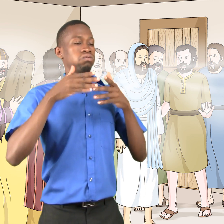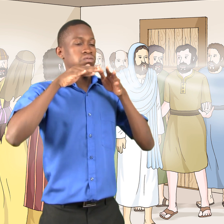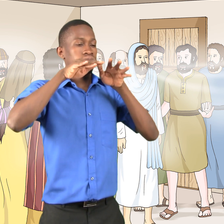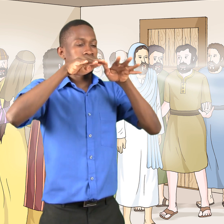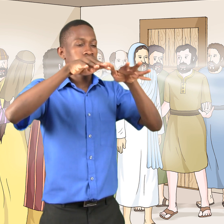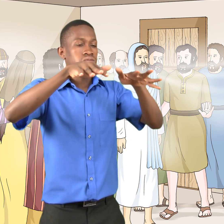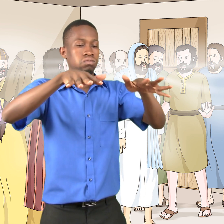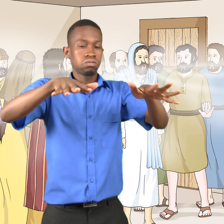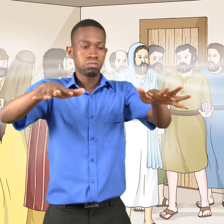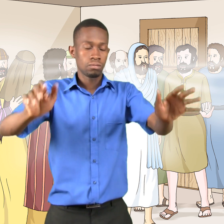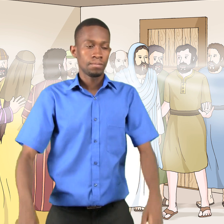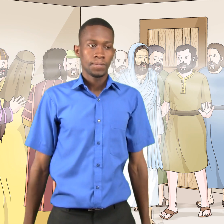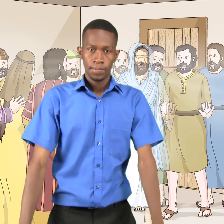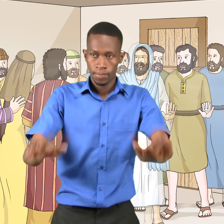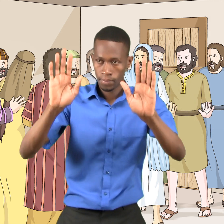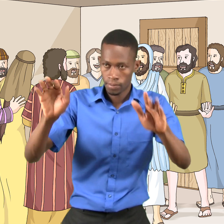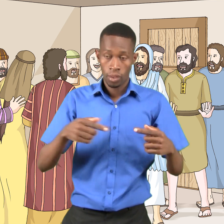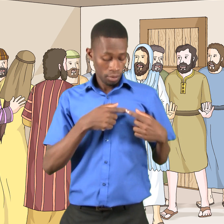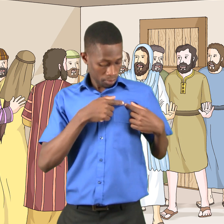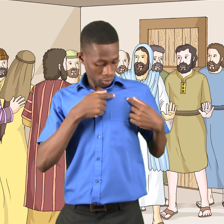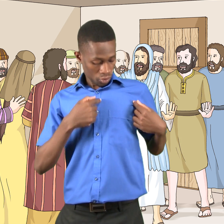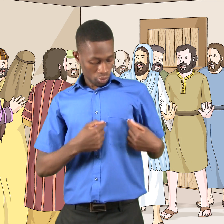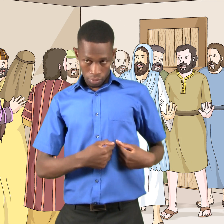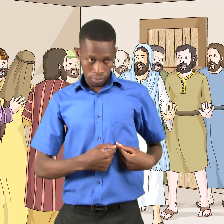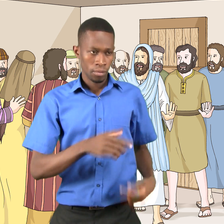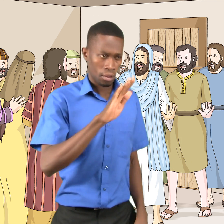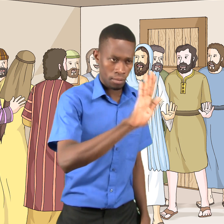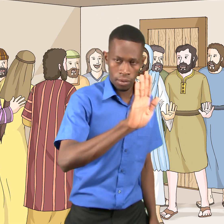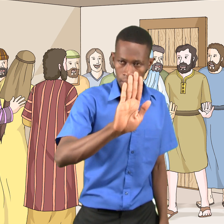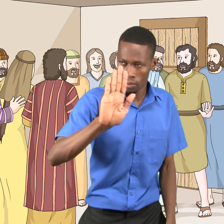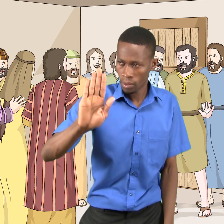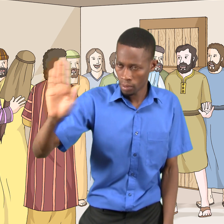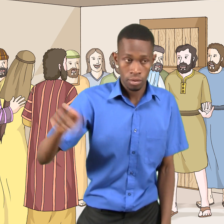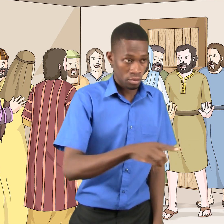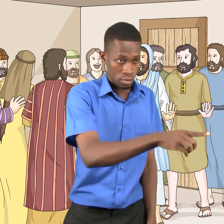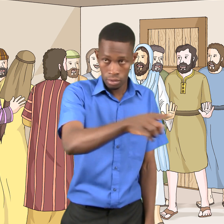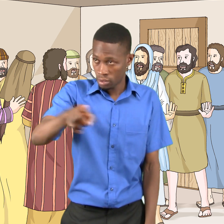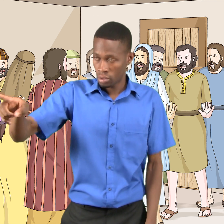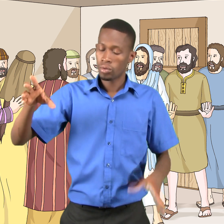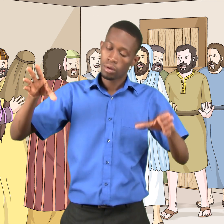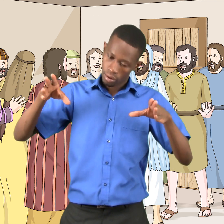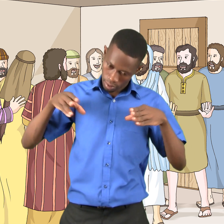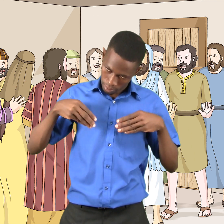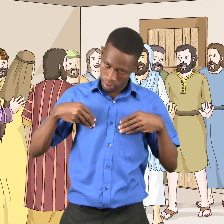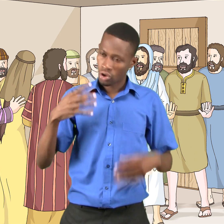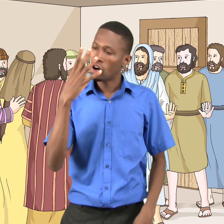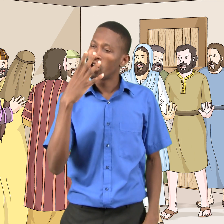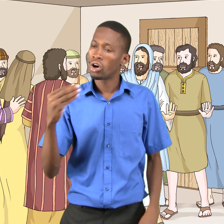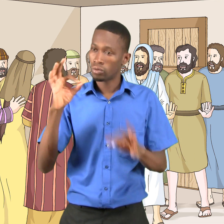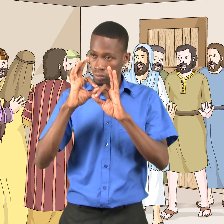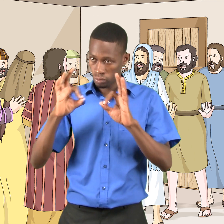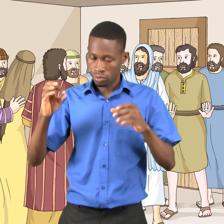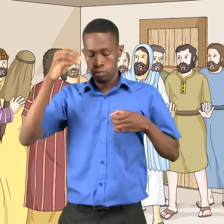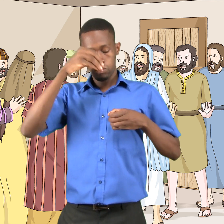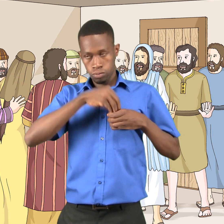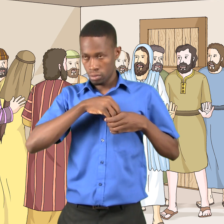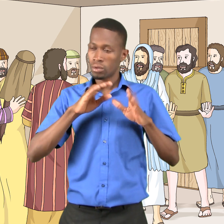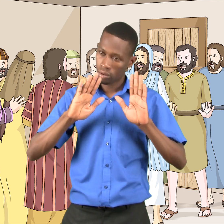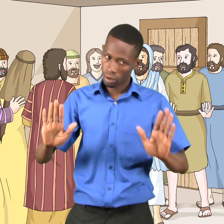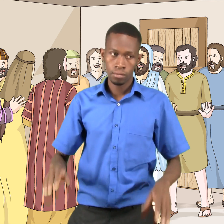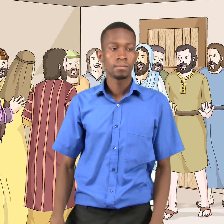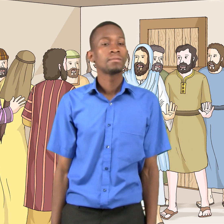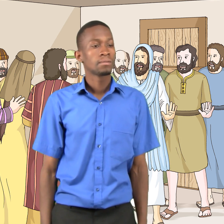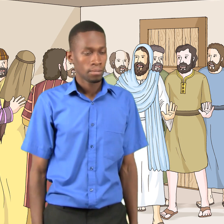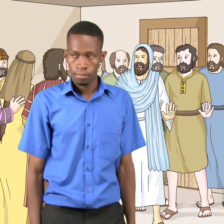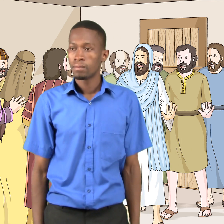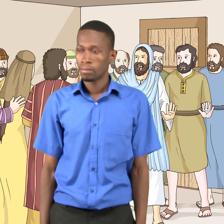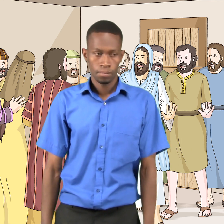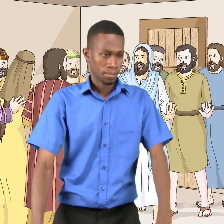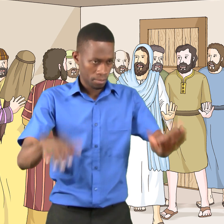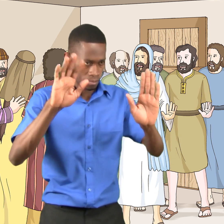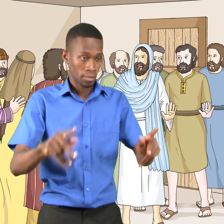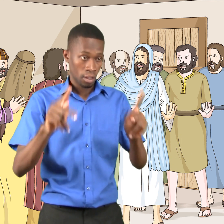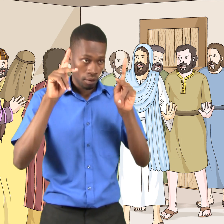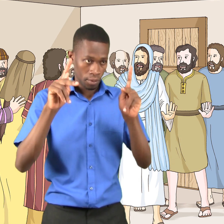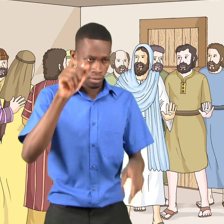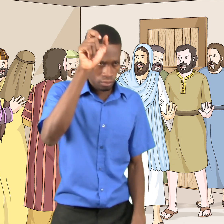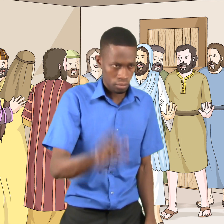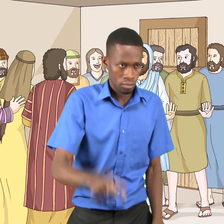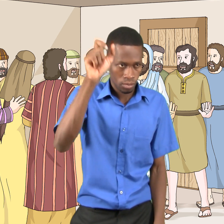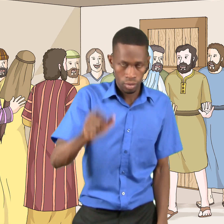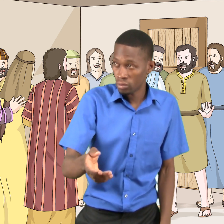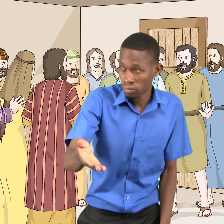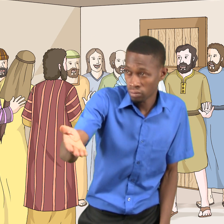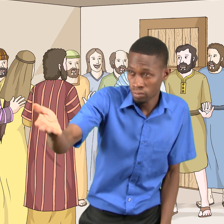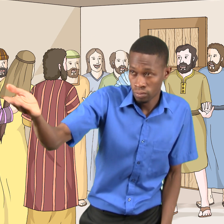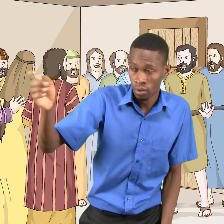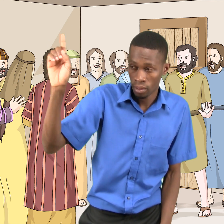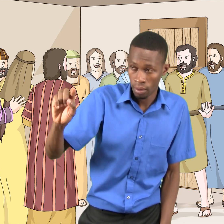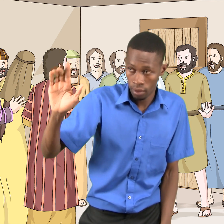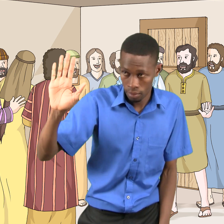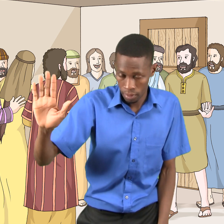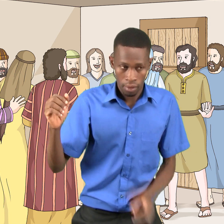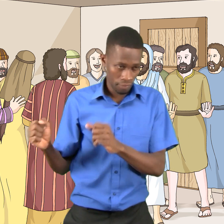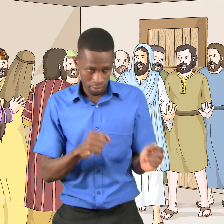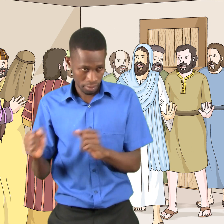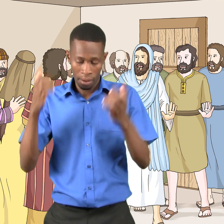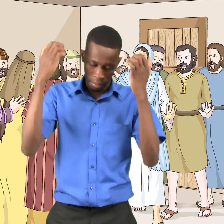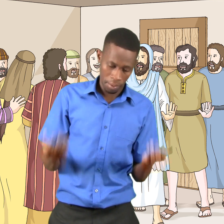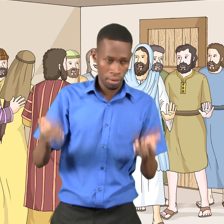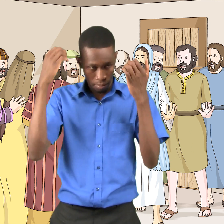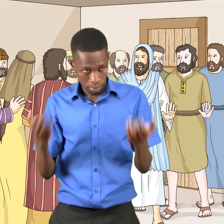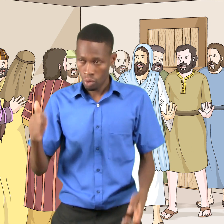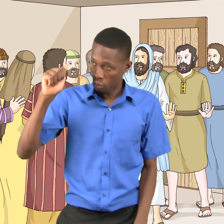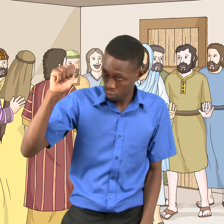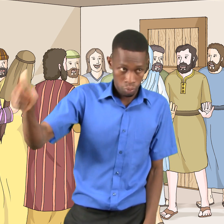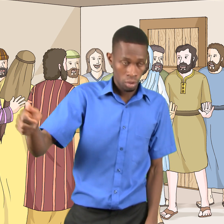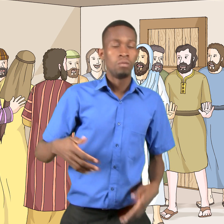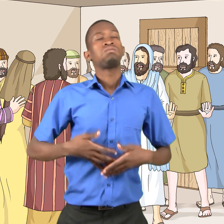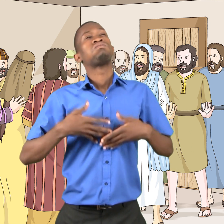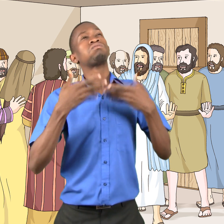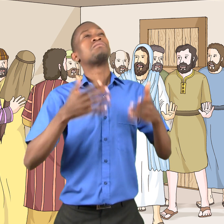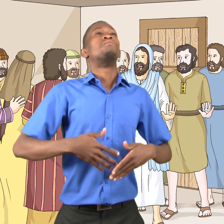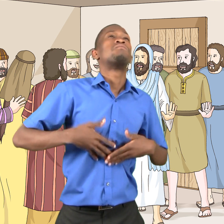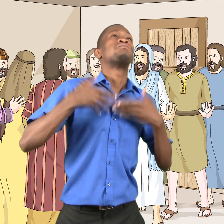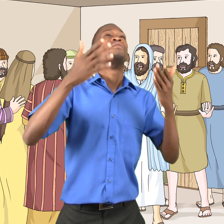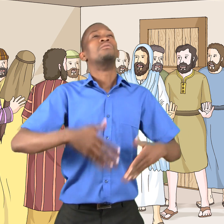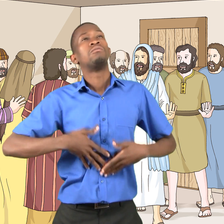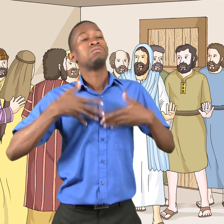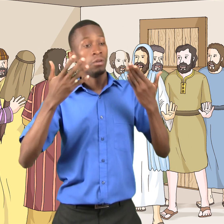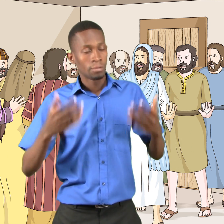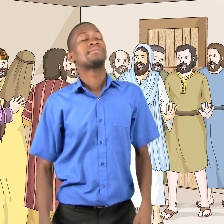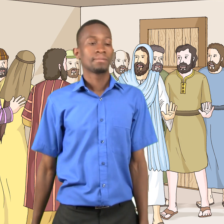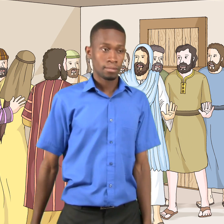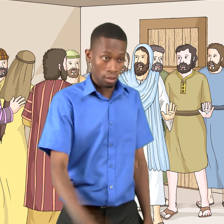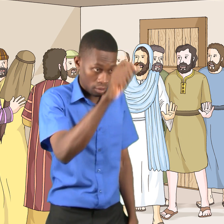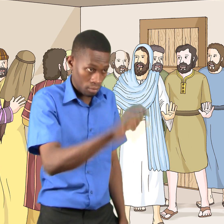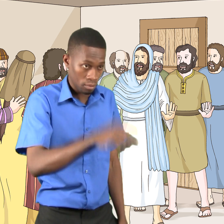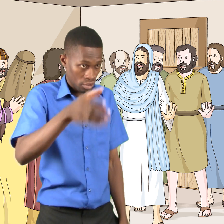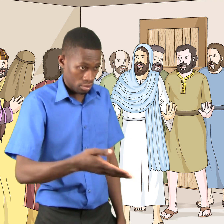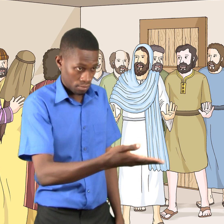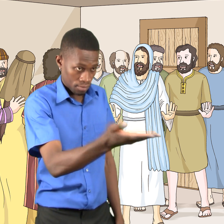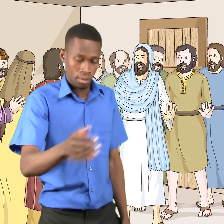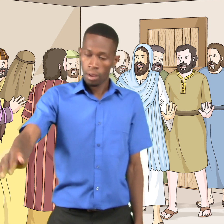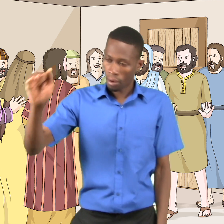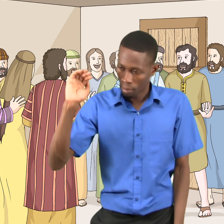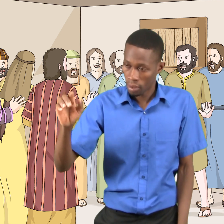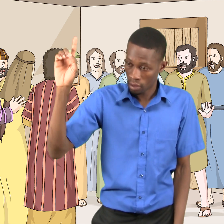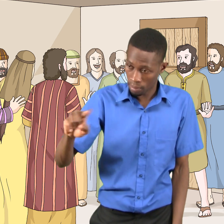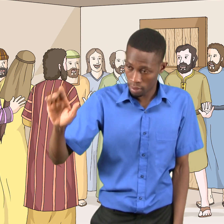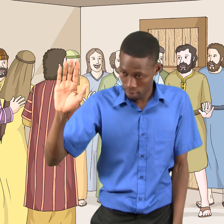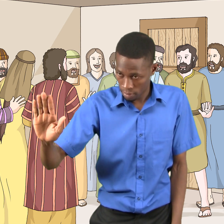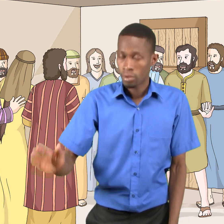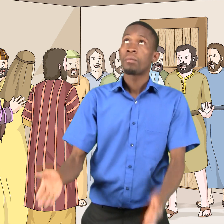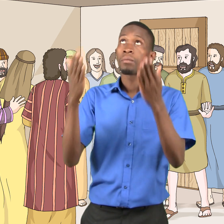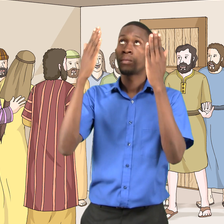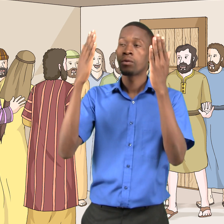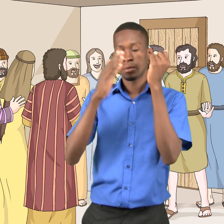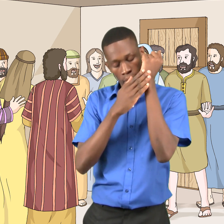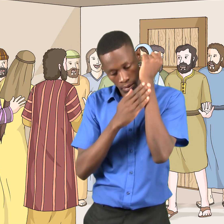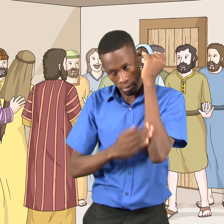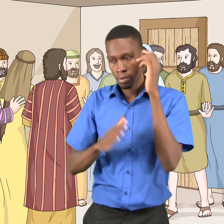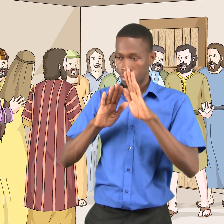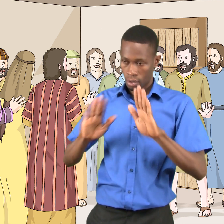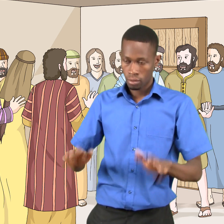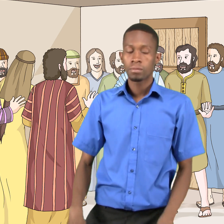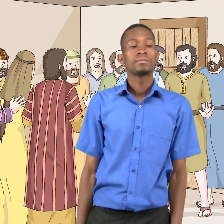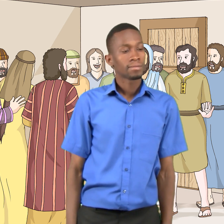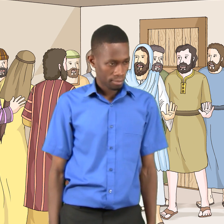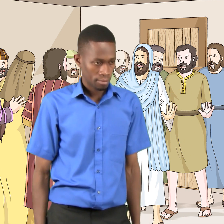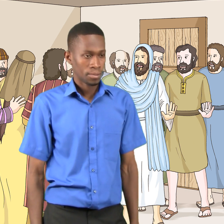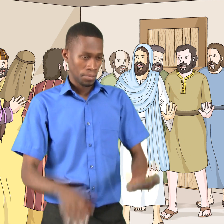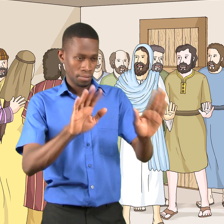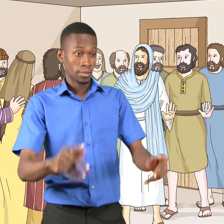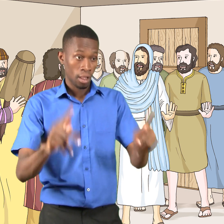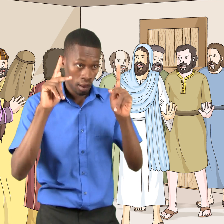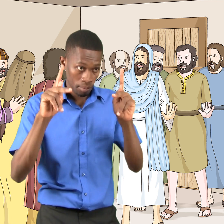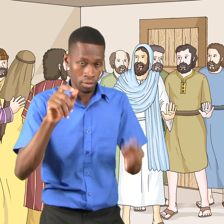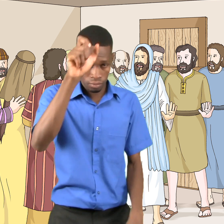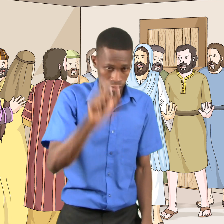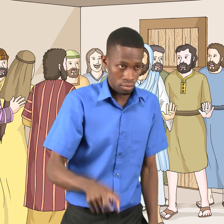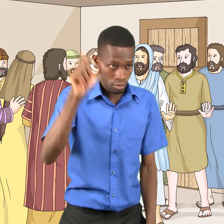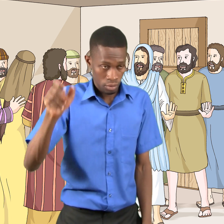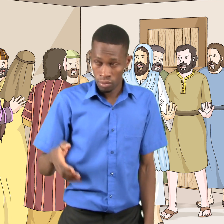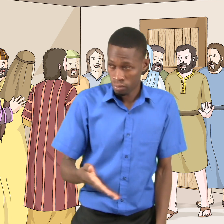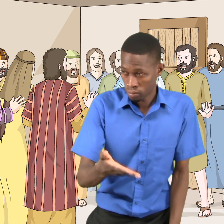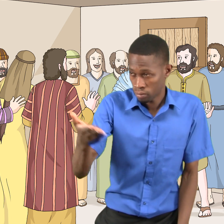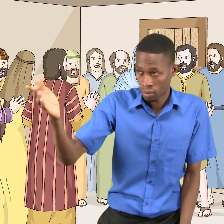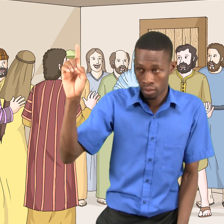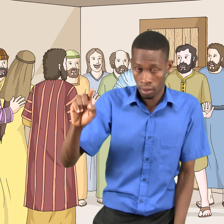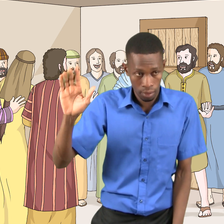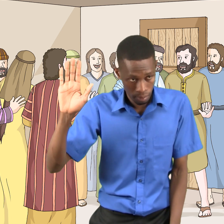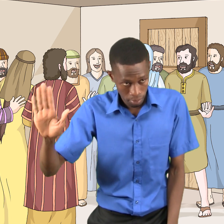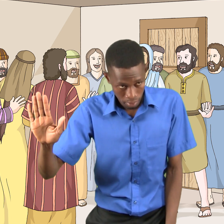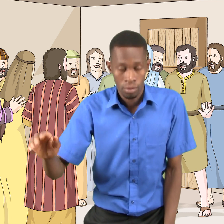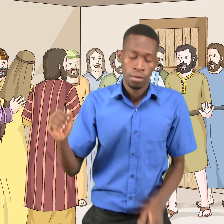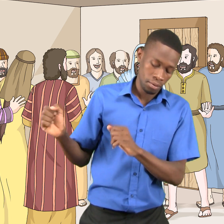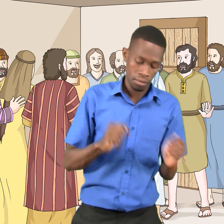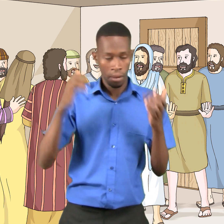If you forgive anyone his sins, they are forgiven; if you withhold forgiveness from anyone, it is withheld.”